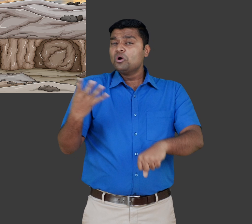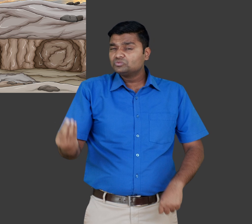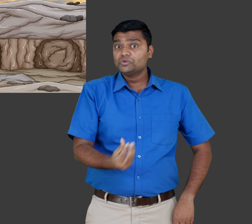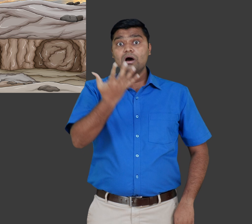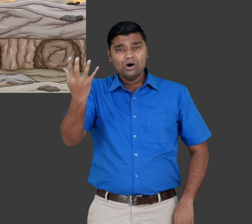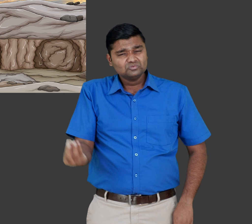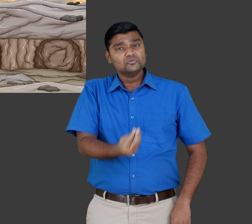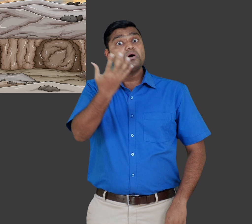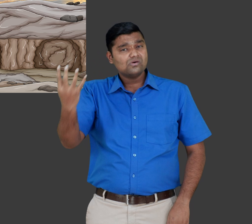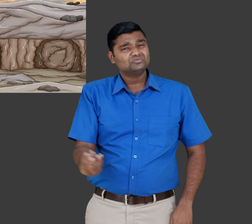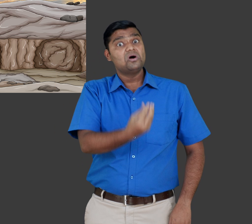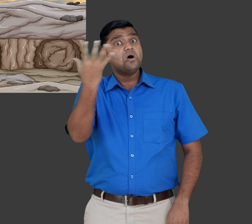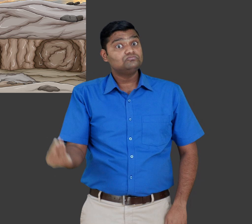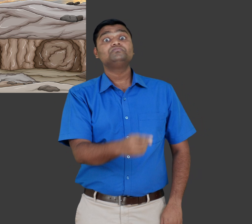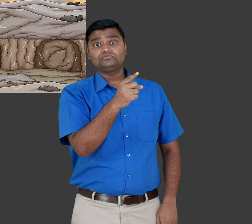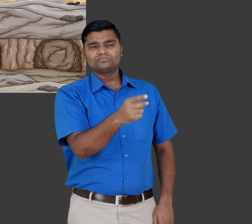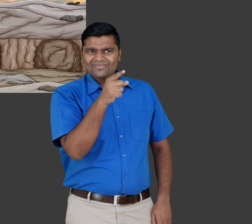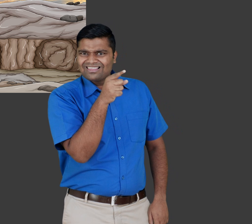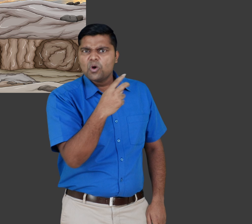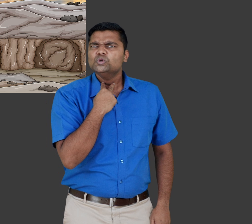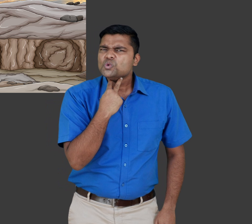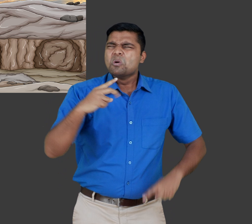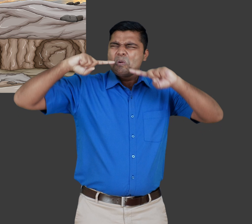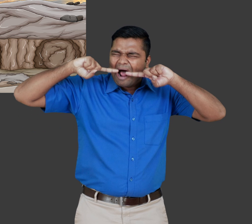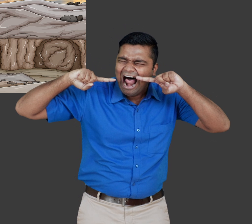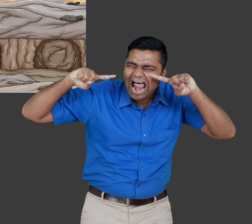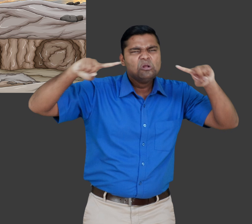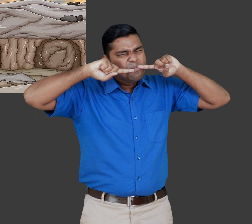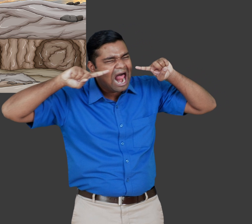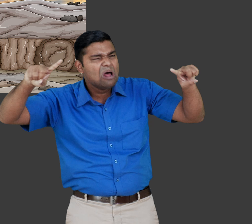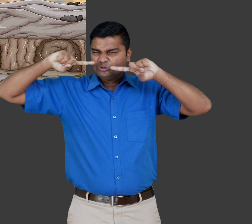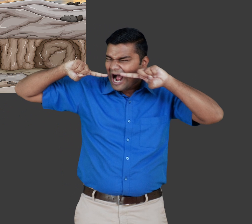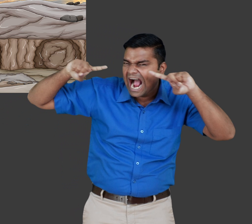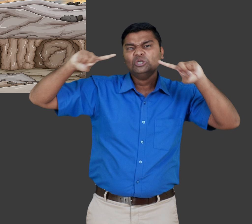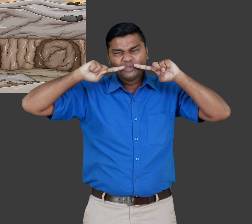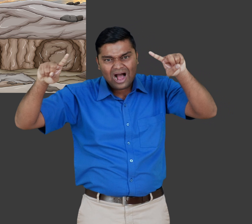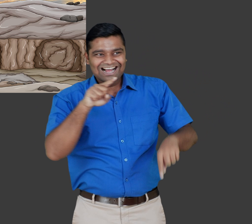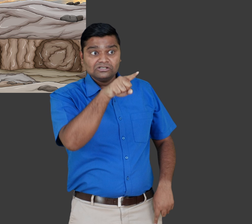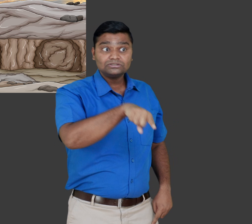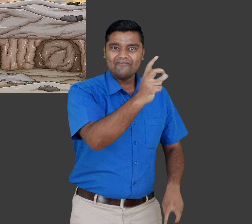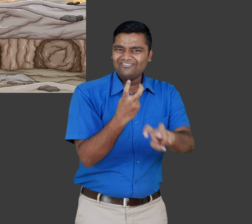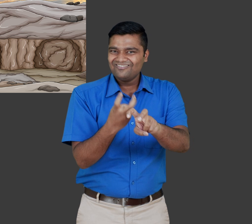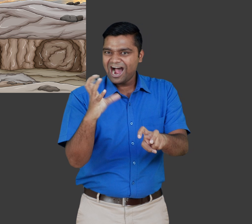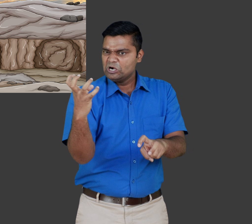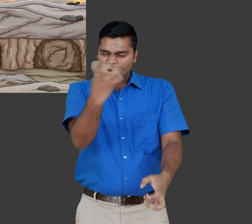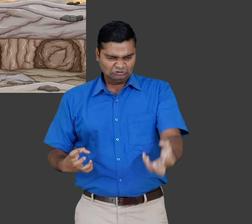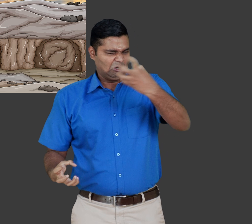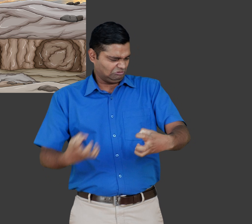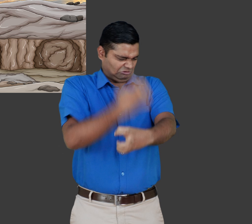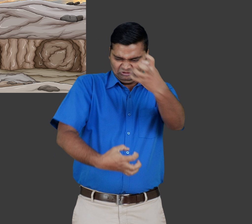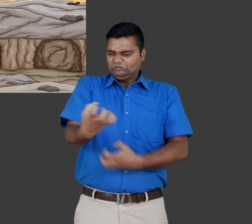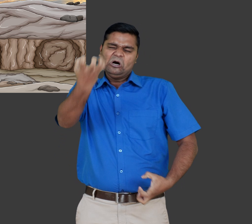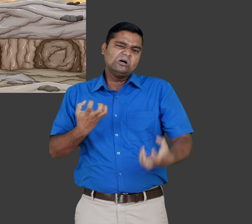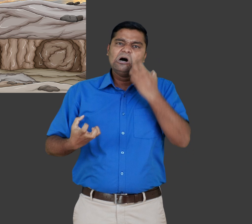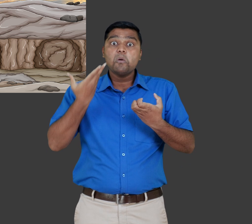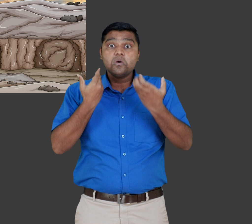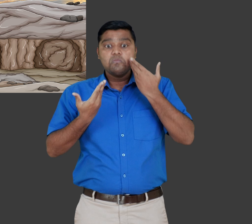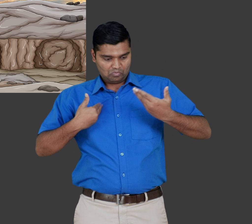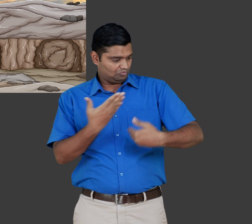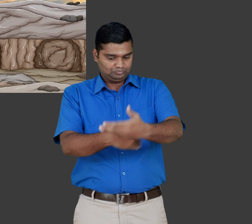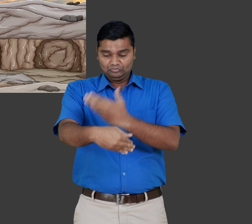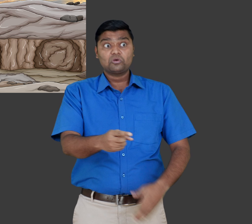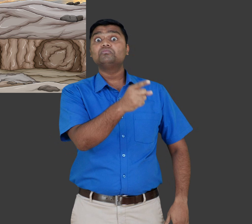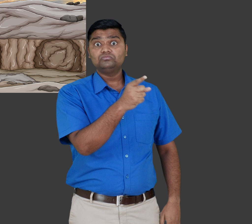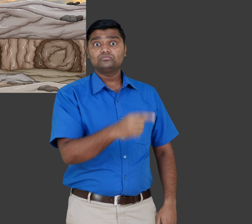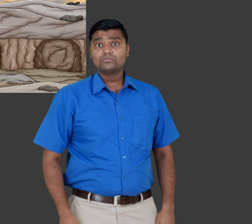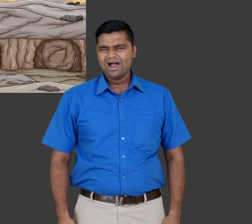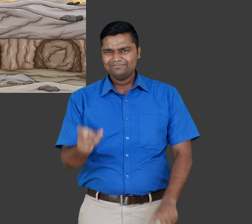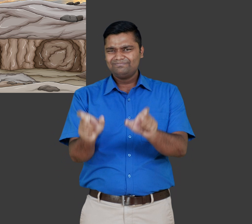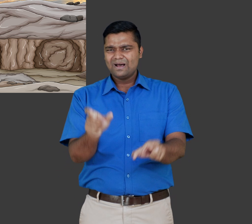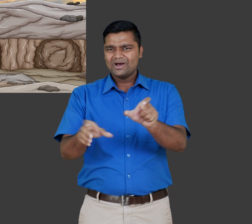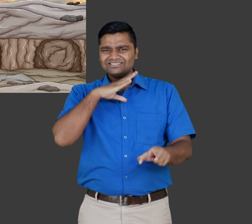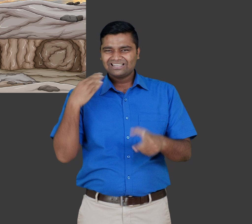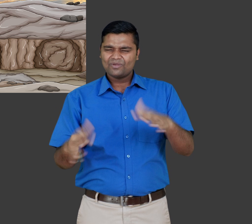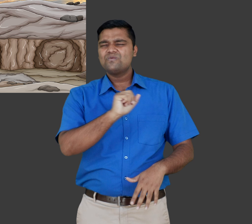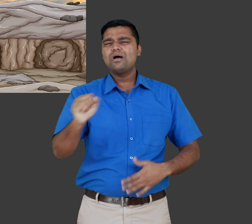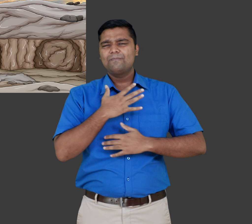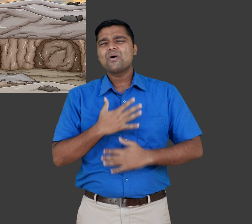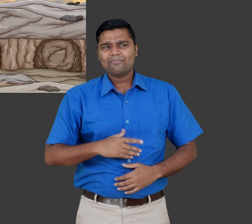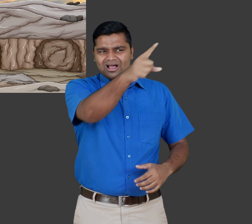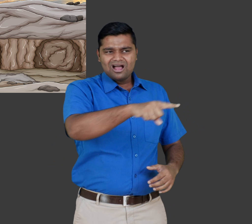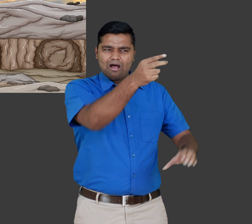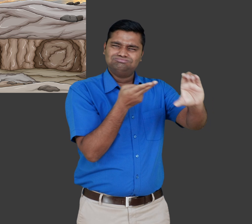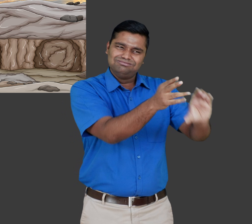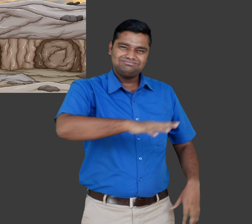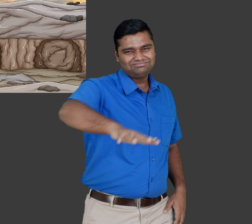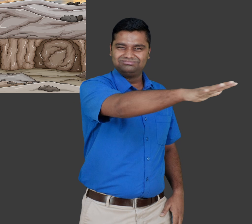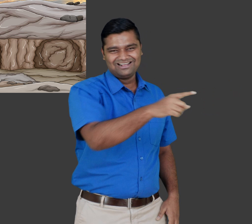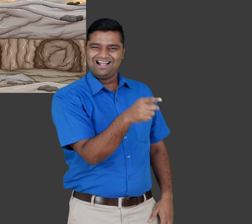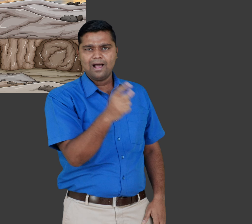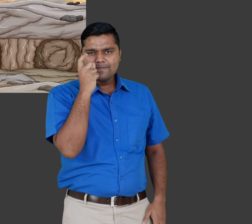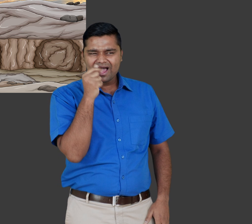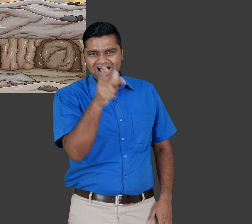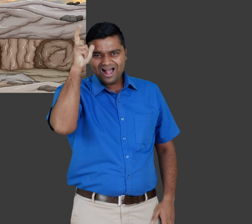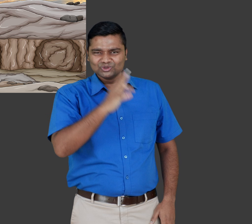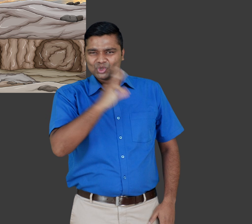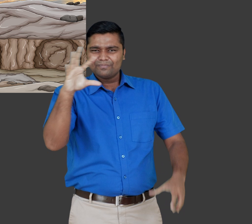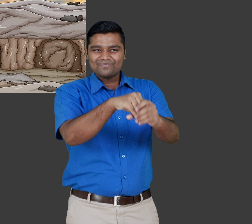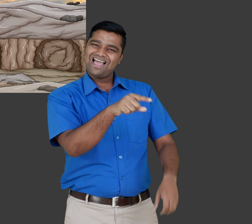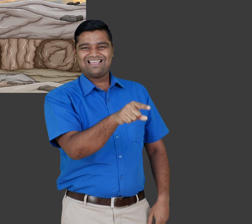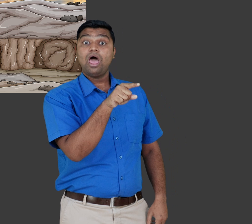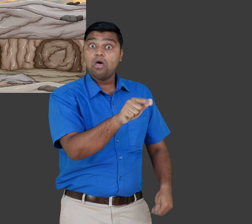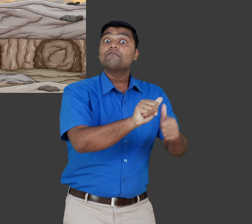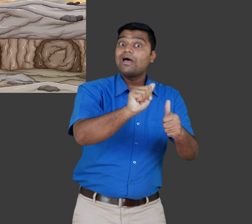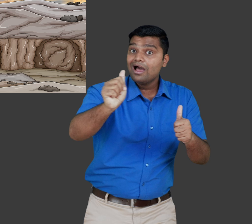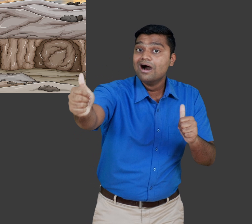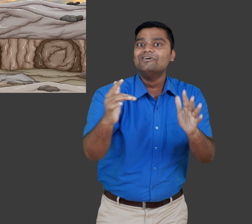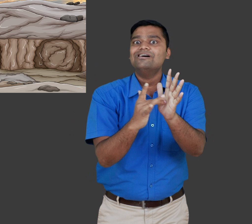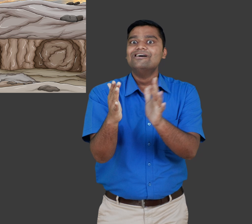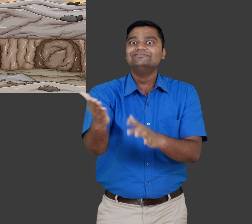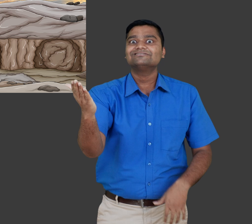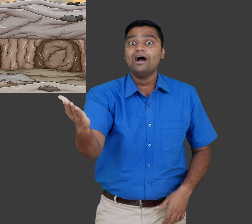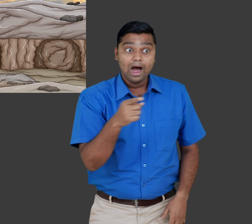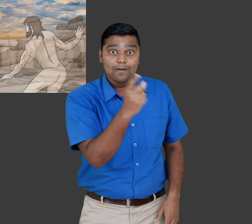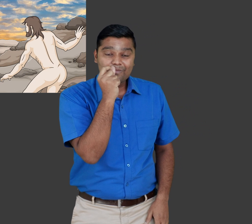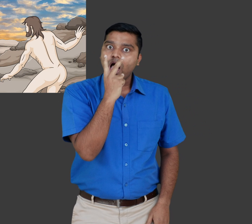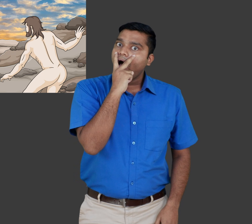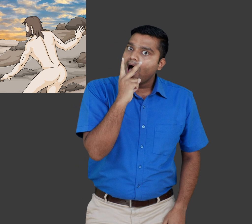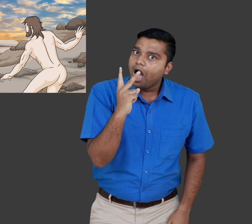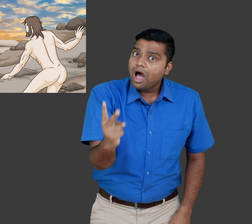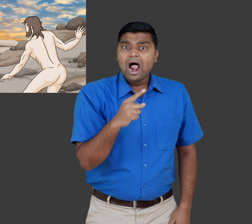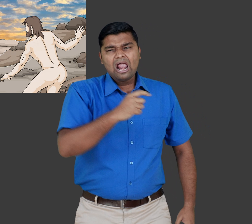Night and day in the tombs and in the mountains he kept crying out and cutting himself with stones.